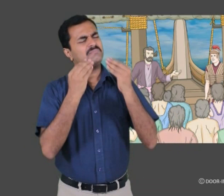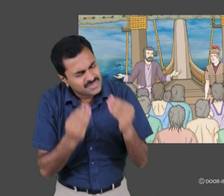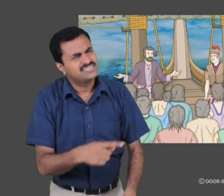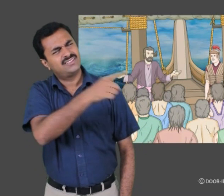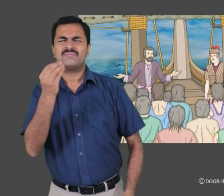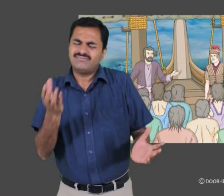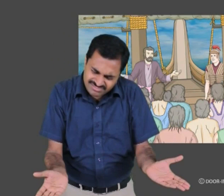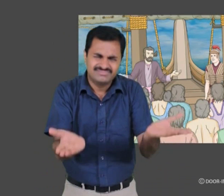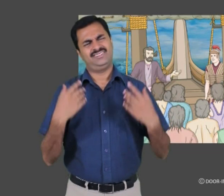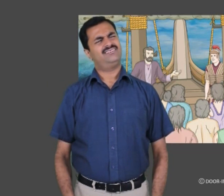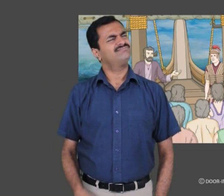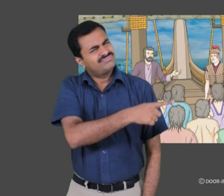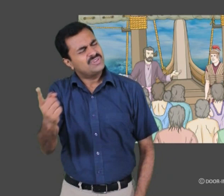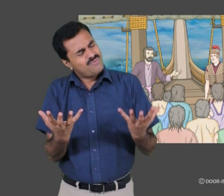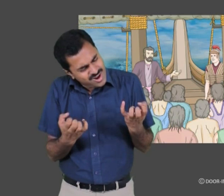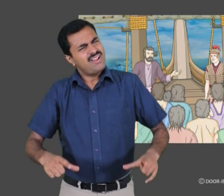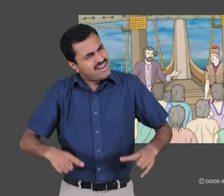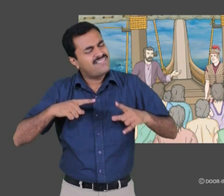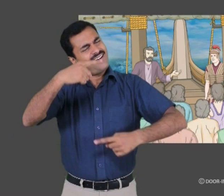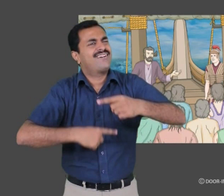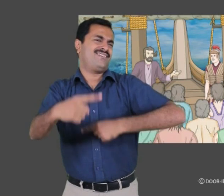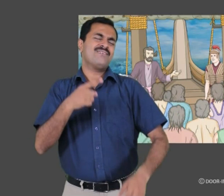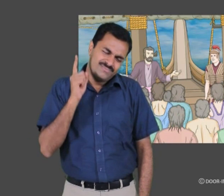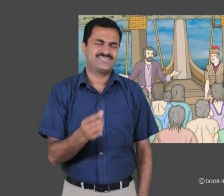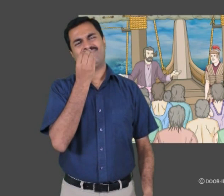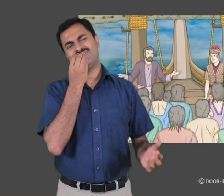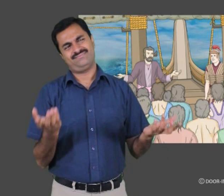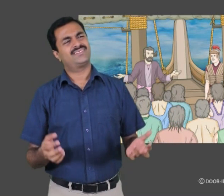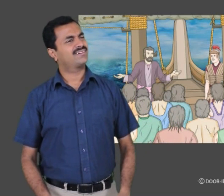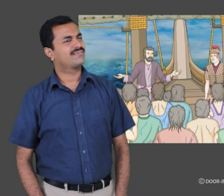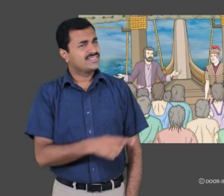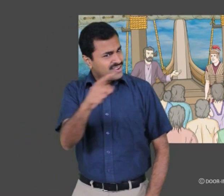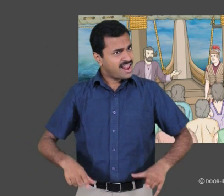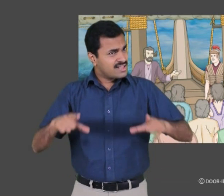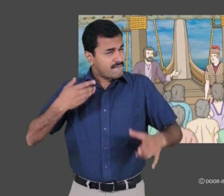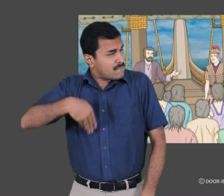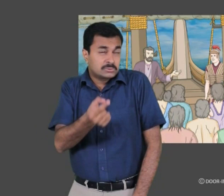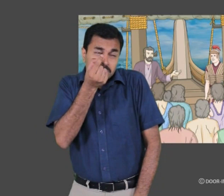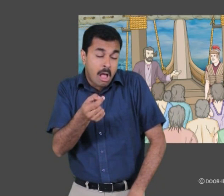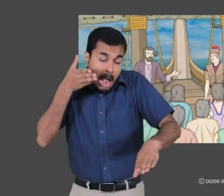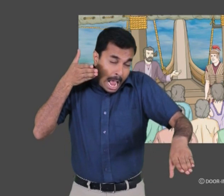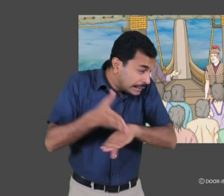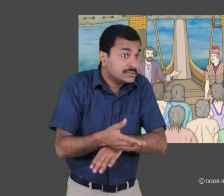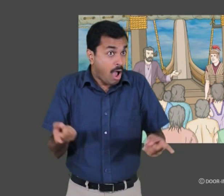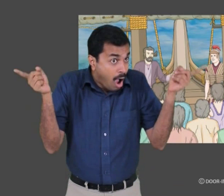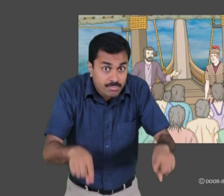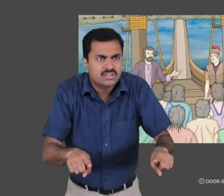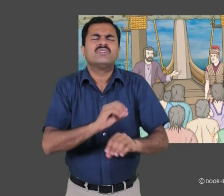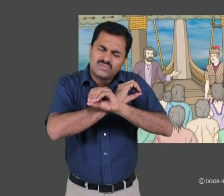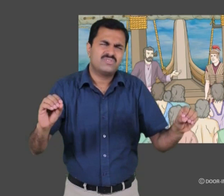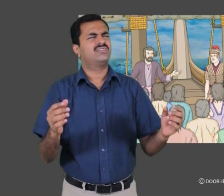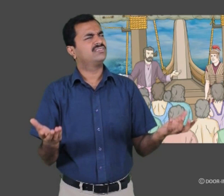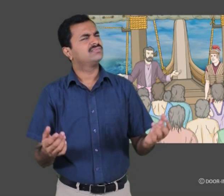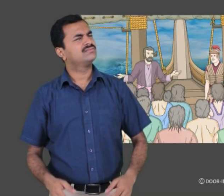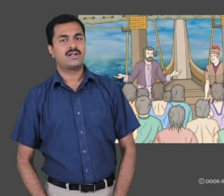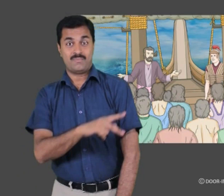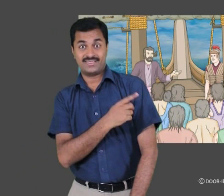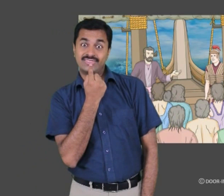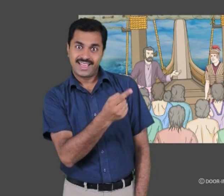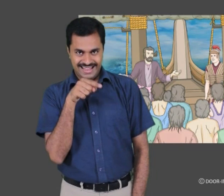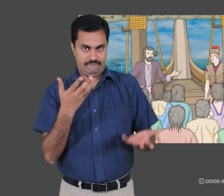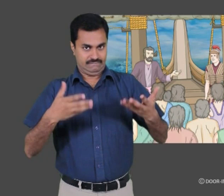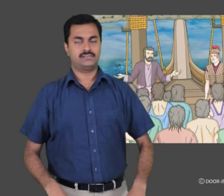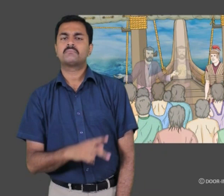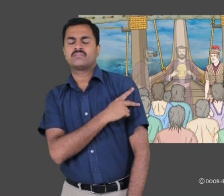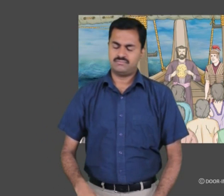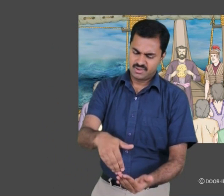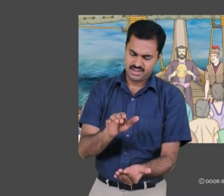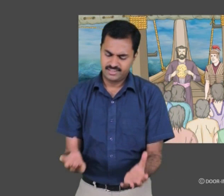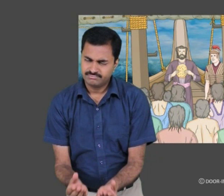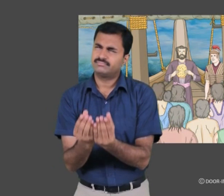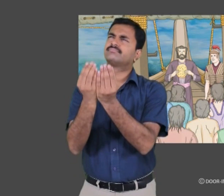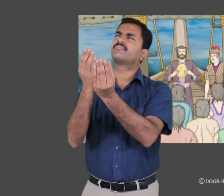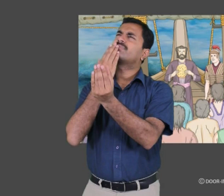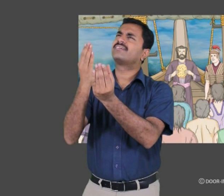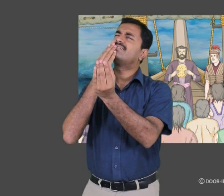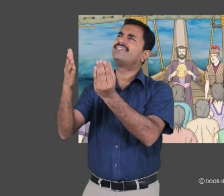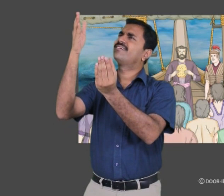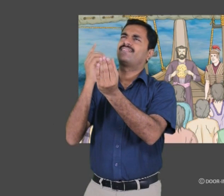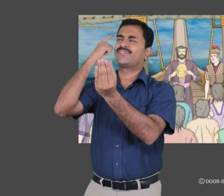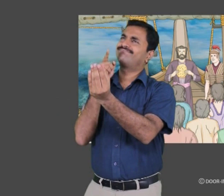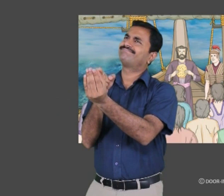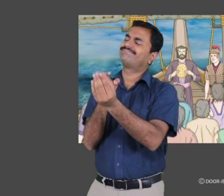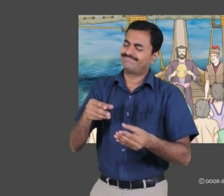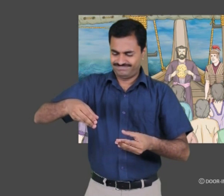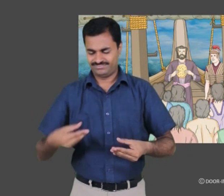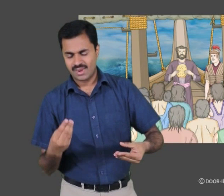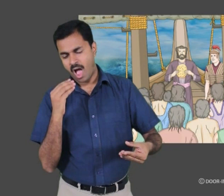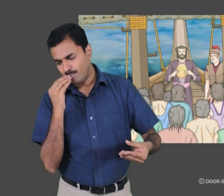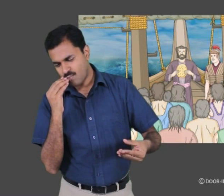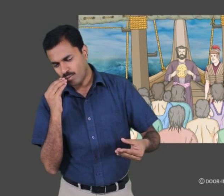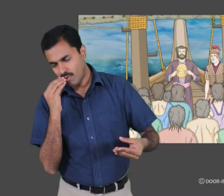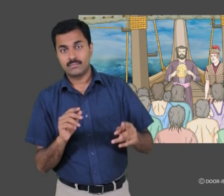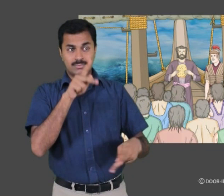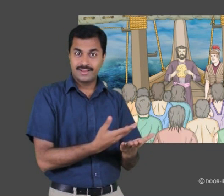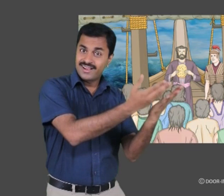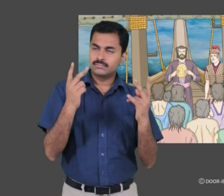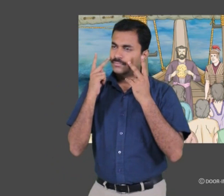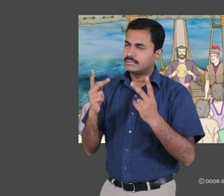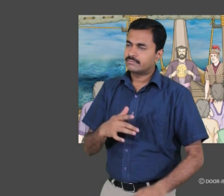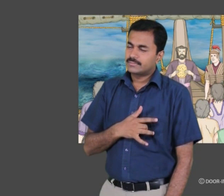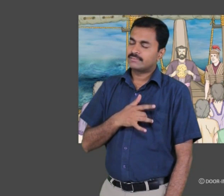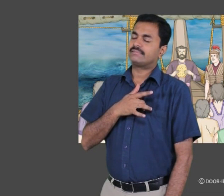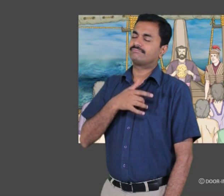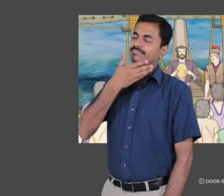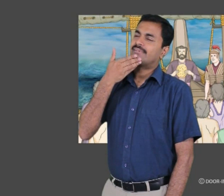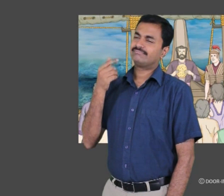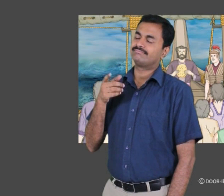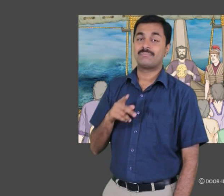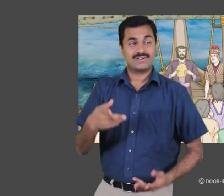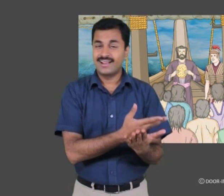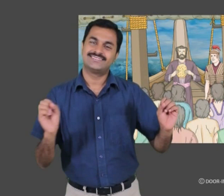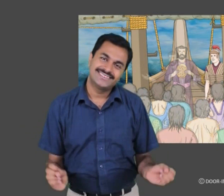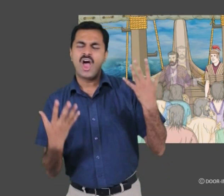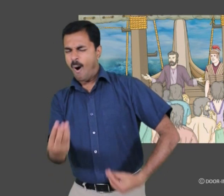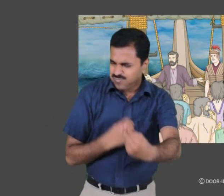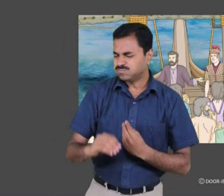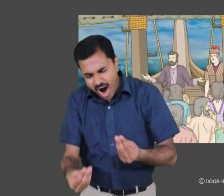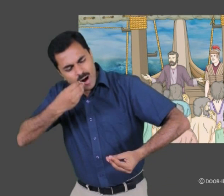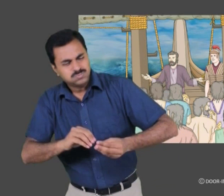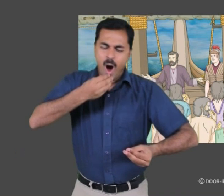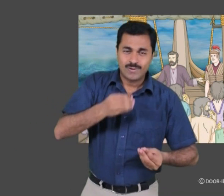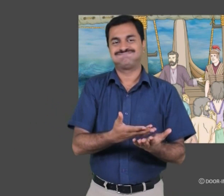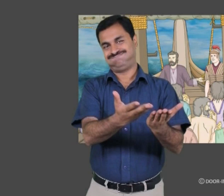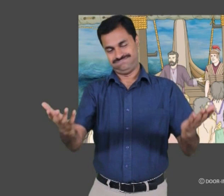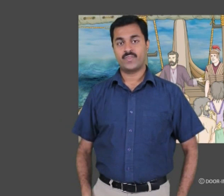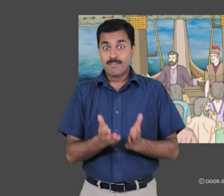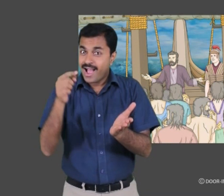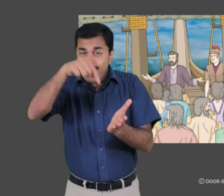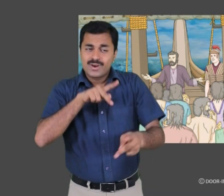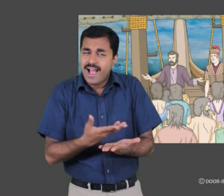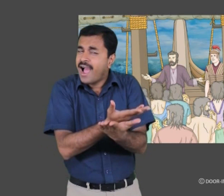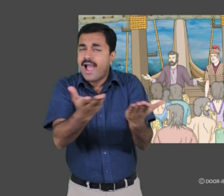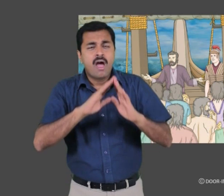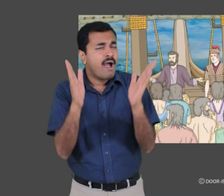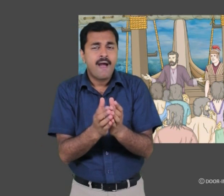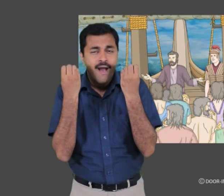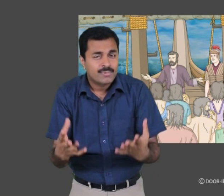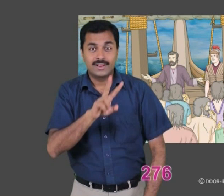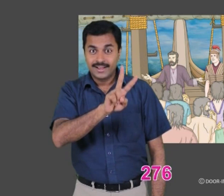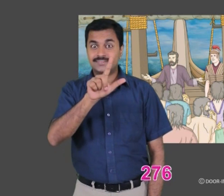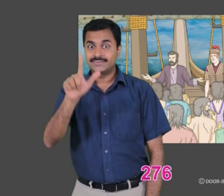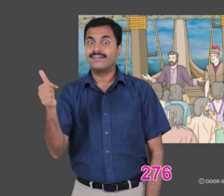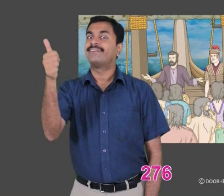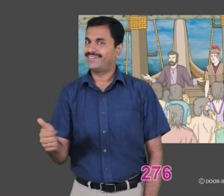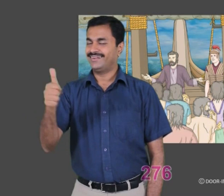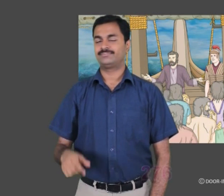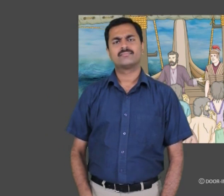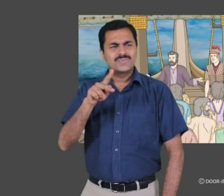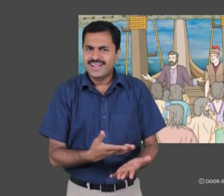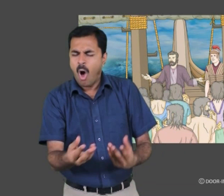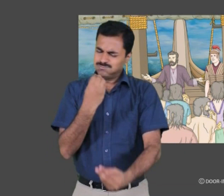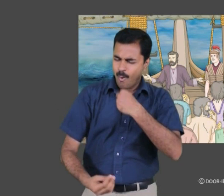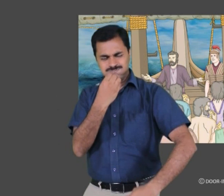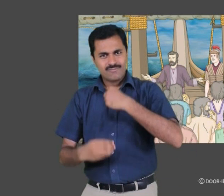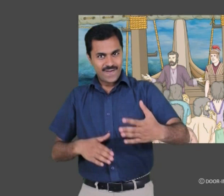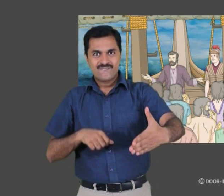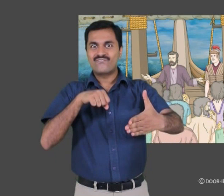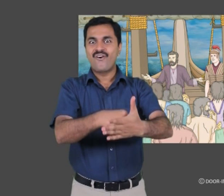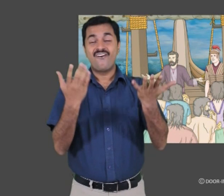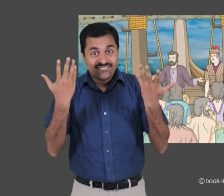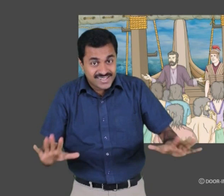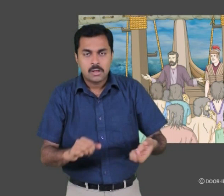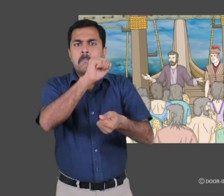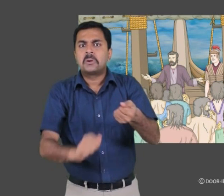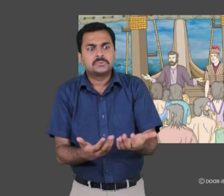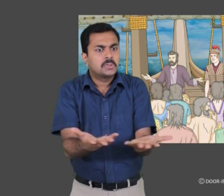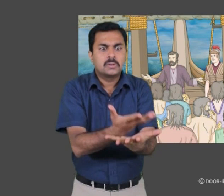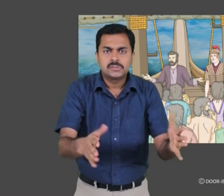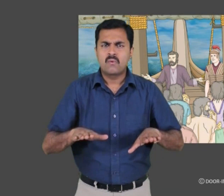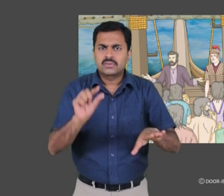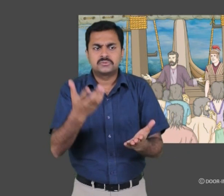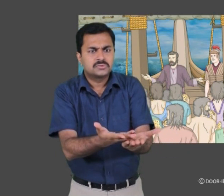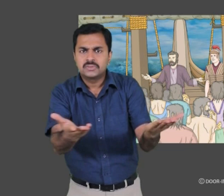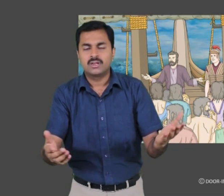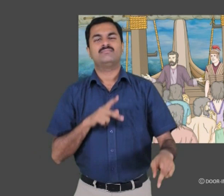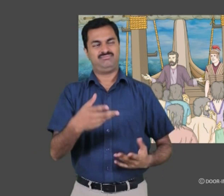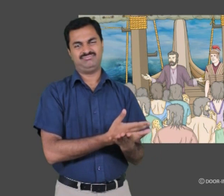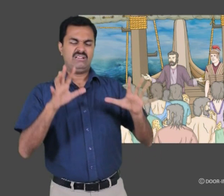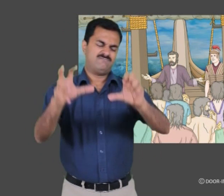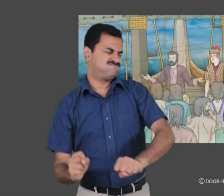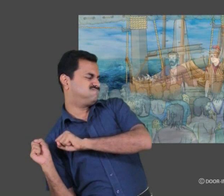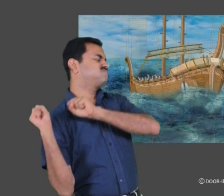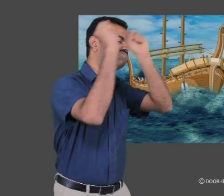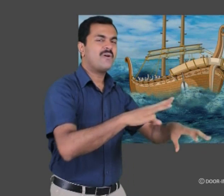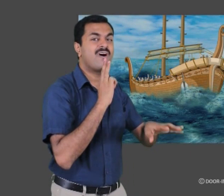After he had said this, Paul took bread and gave thanks to God in front of them all. Then he broke it and began to eat. They were all encouraged and took some food themselves.